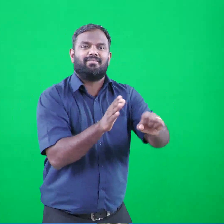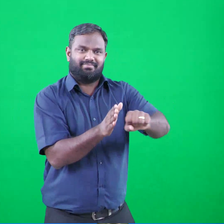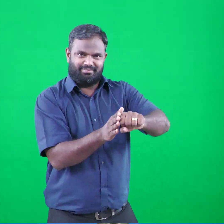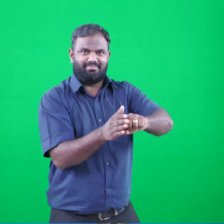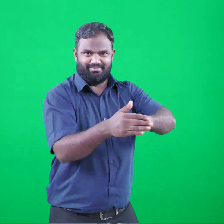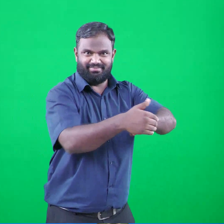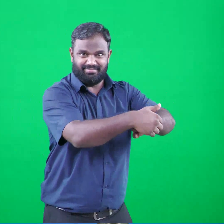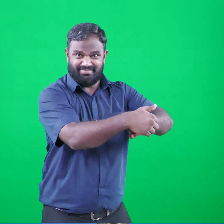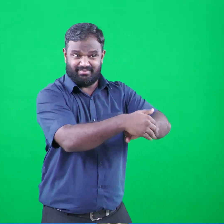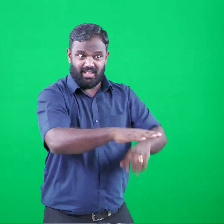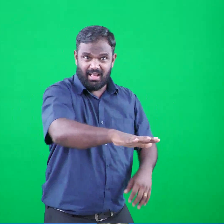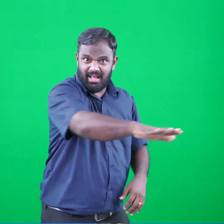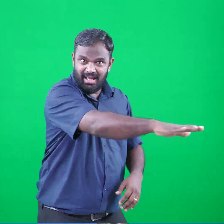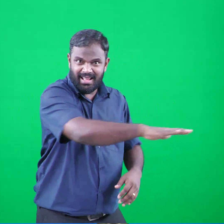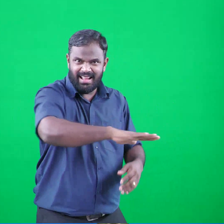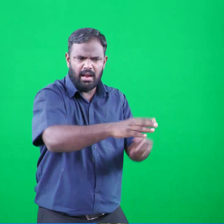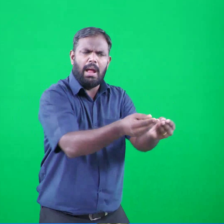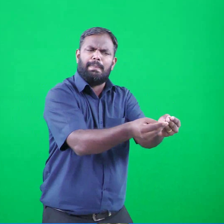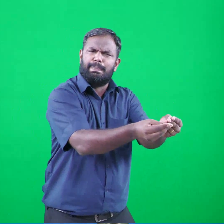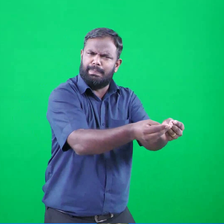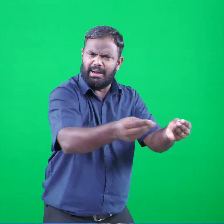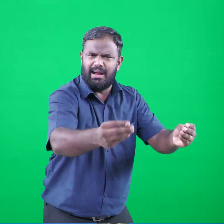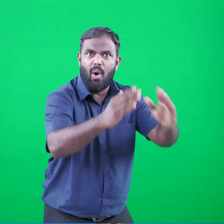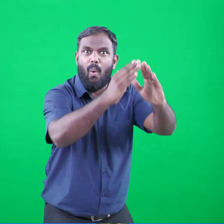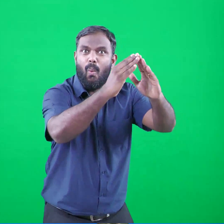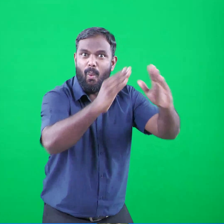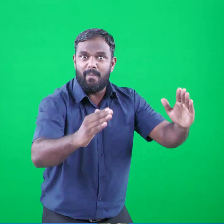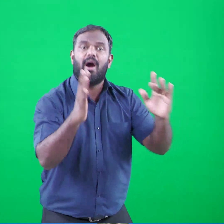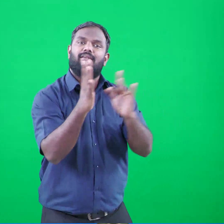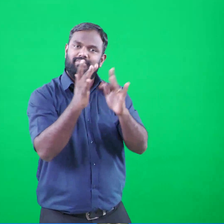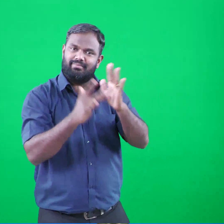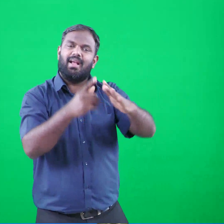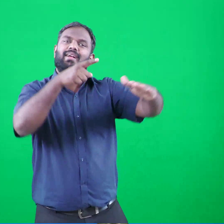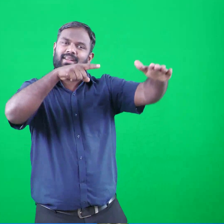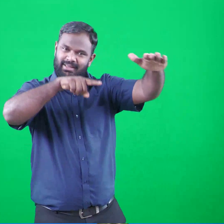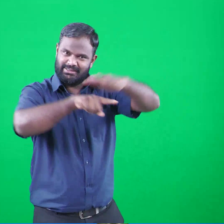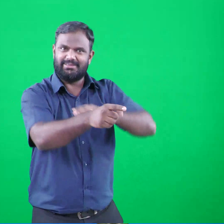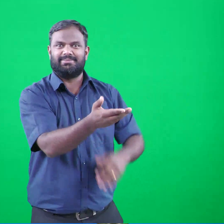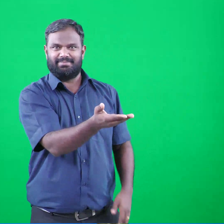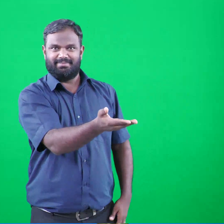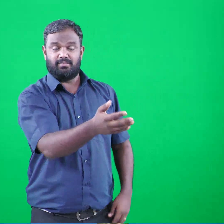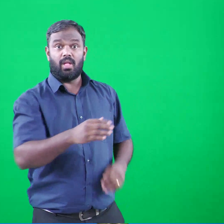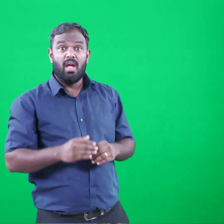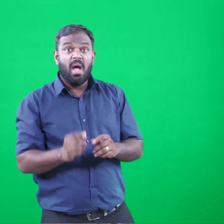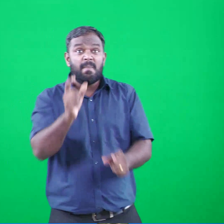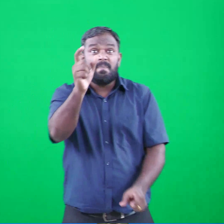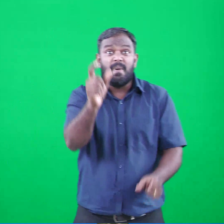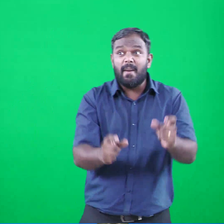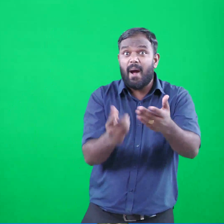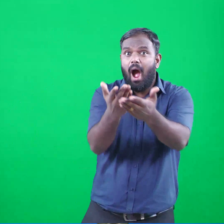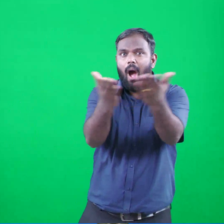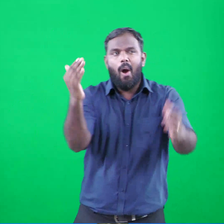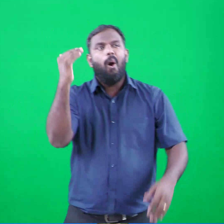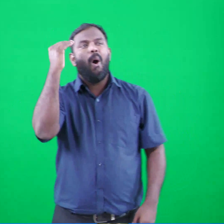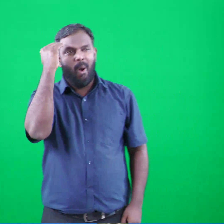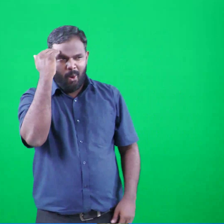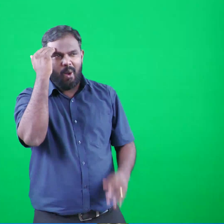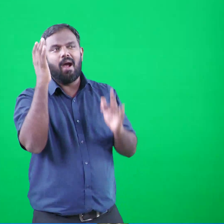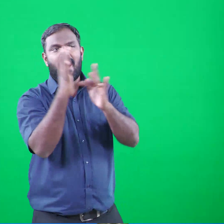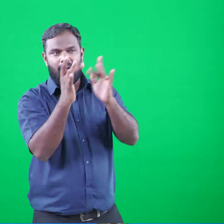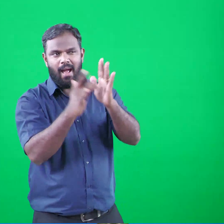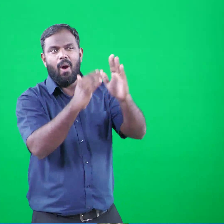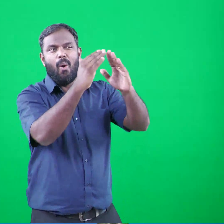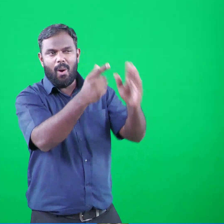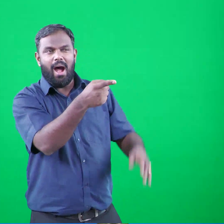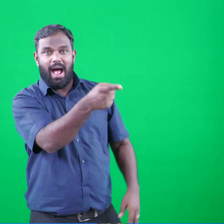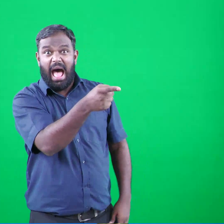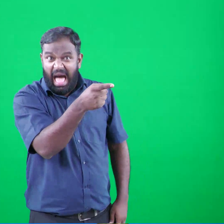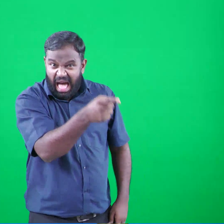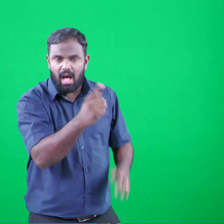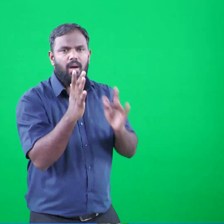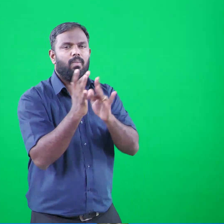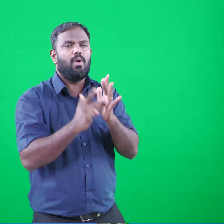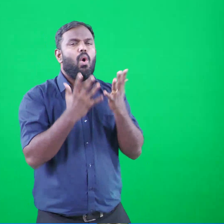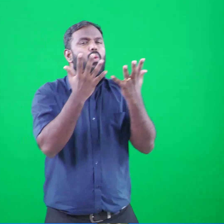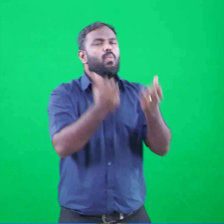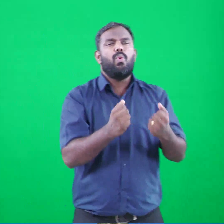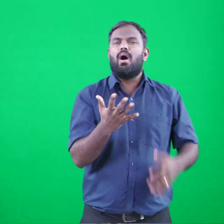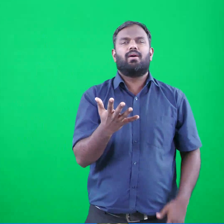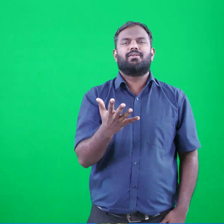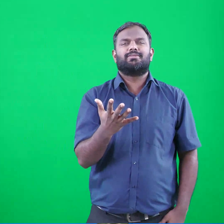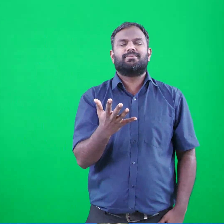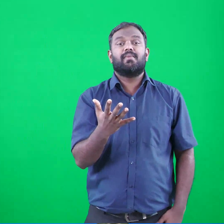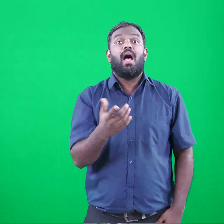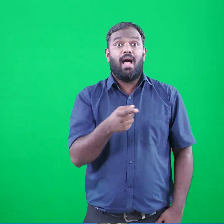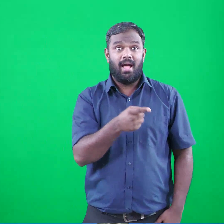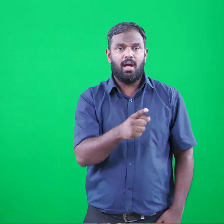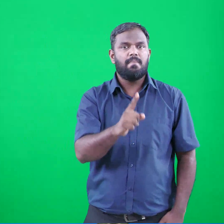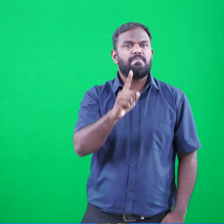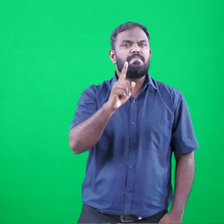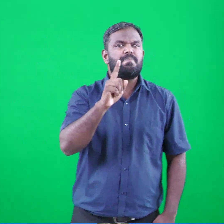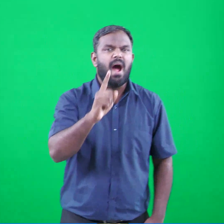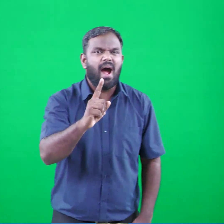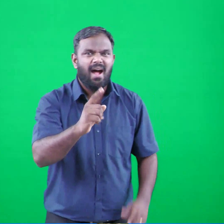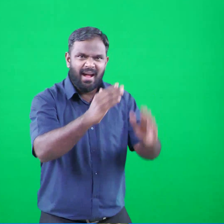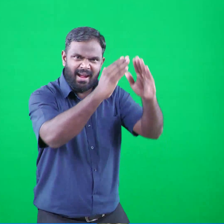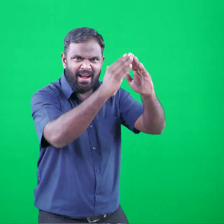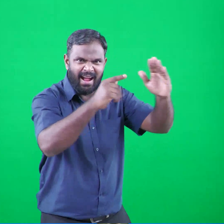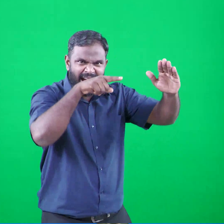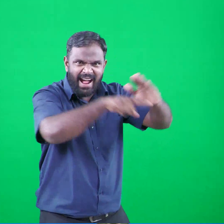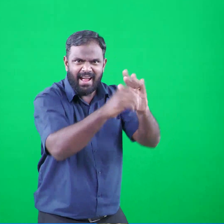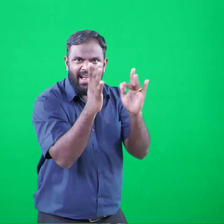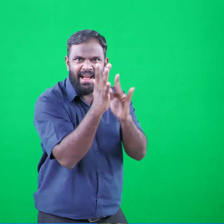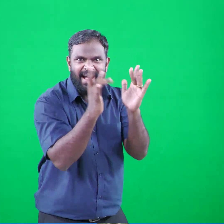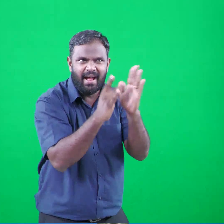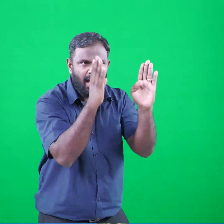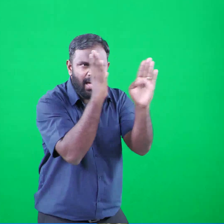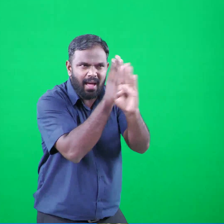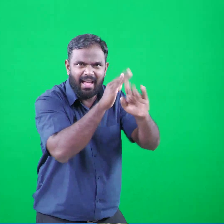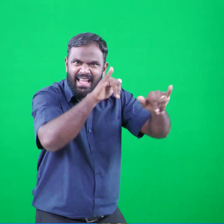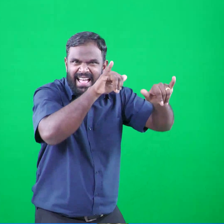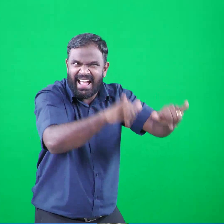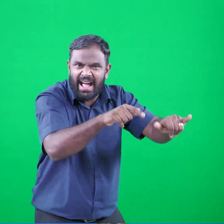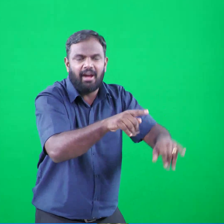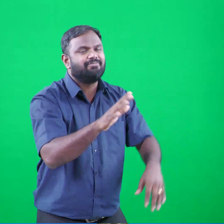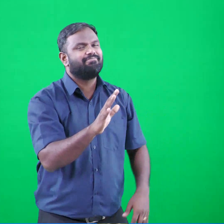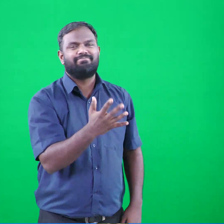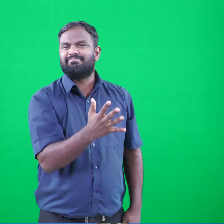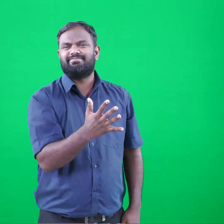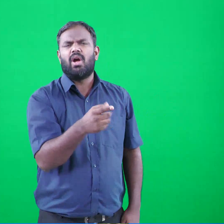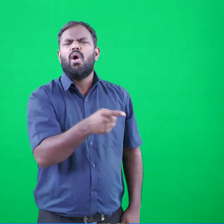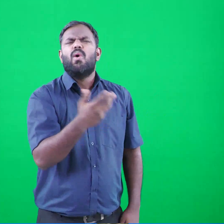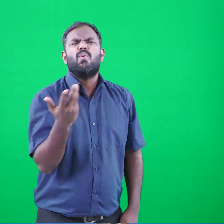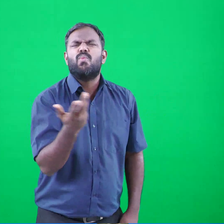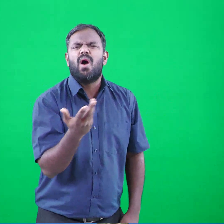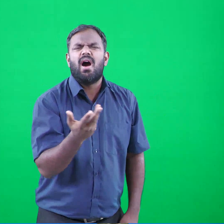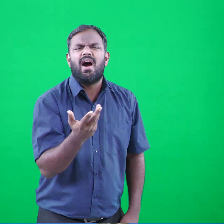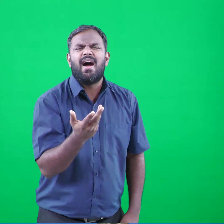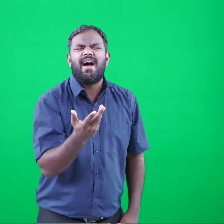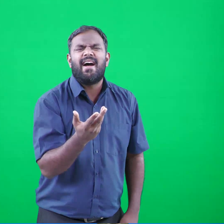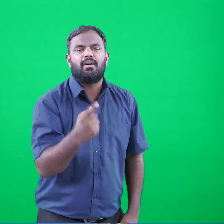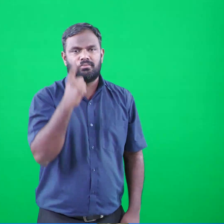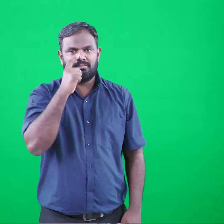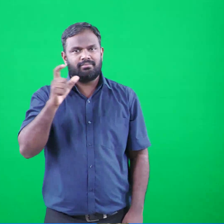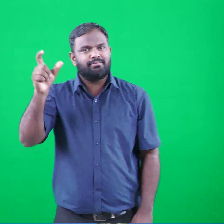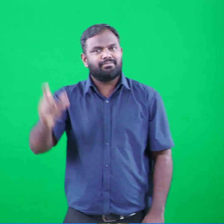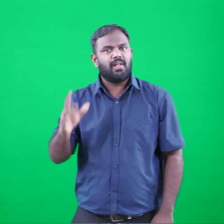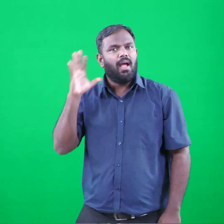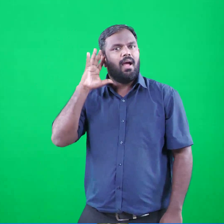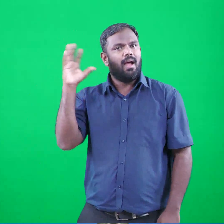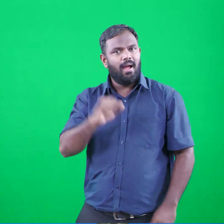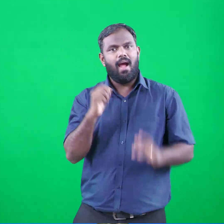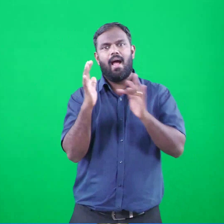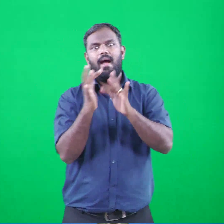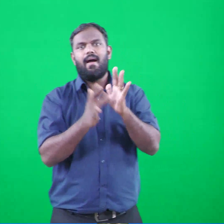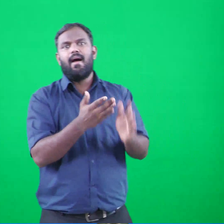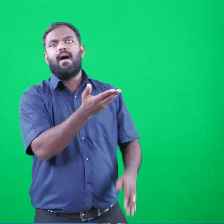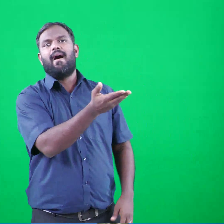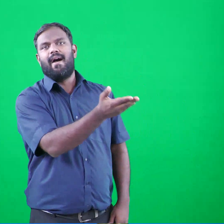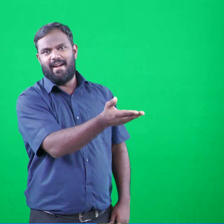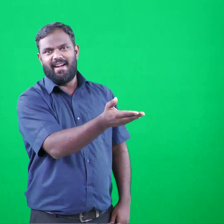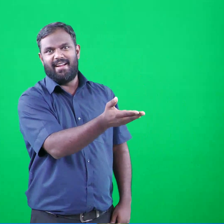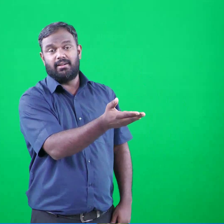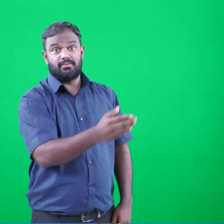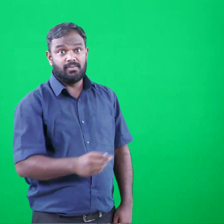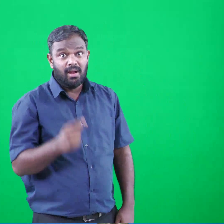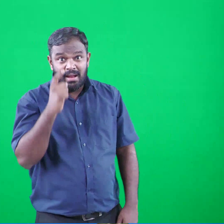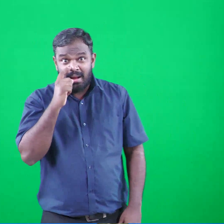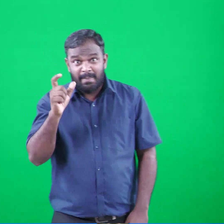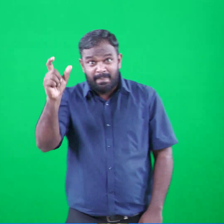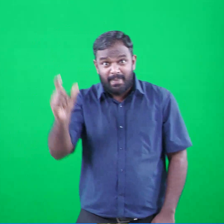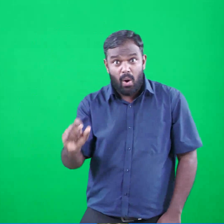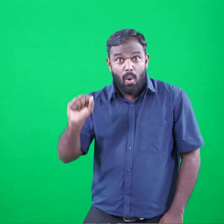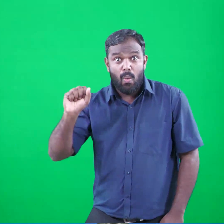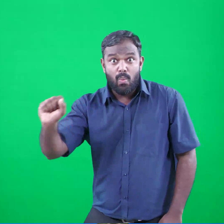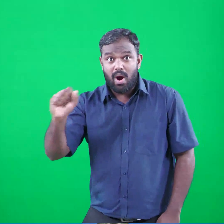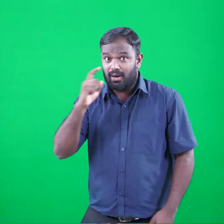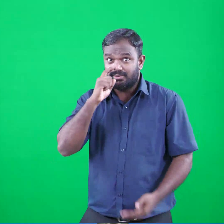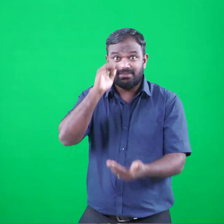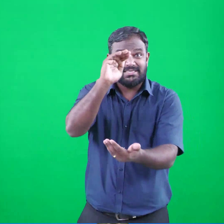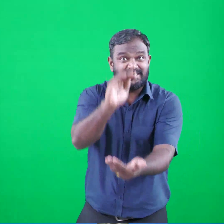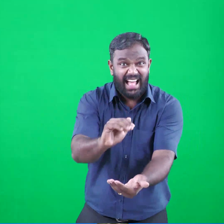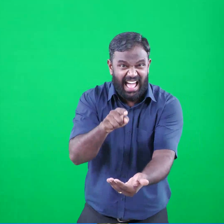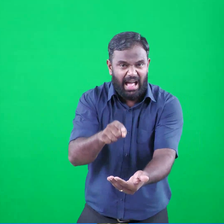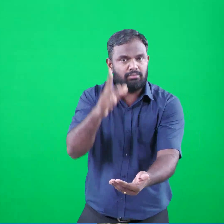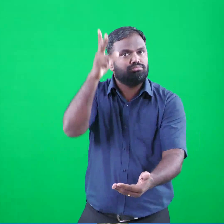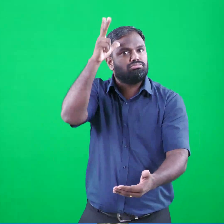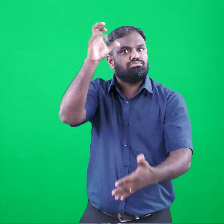Not wanting anyone to know He was there, He entered a house, but was unable to escape their notice.